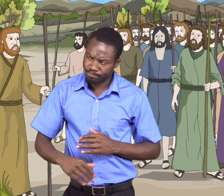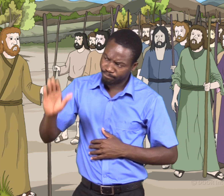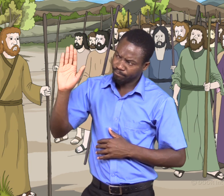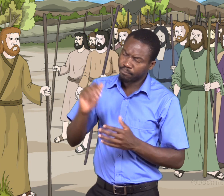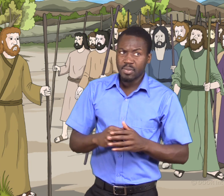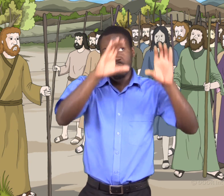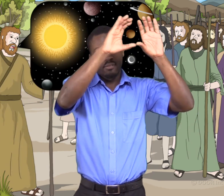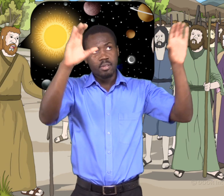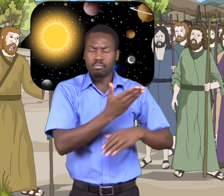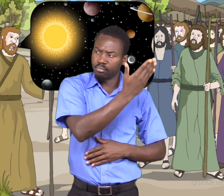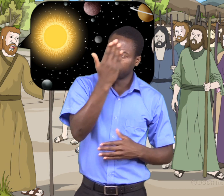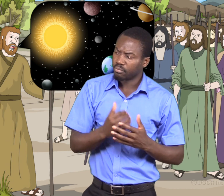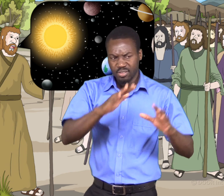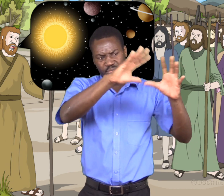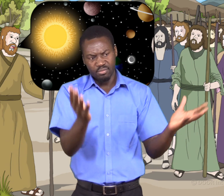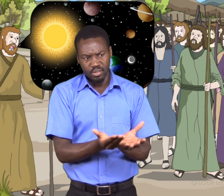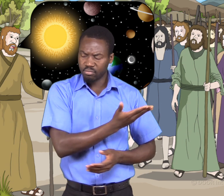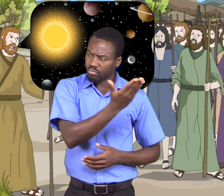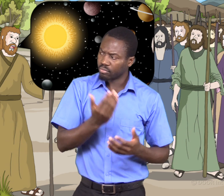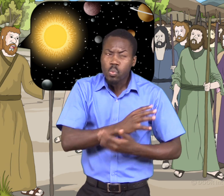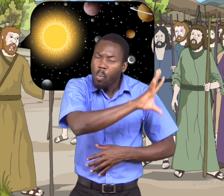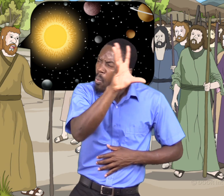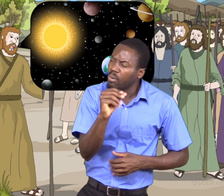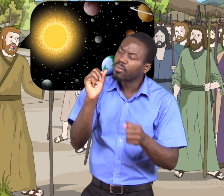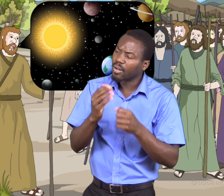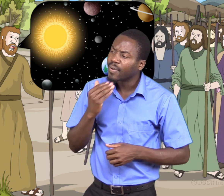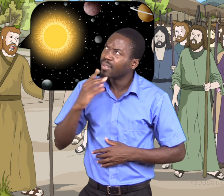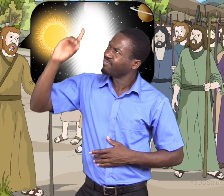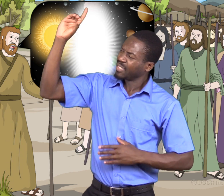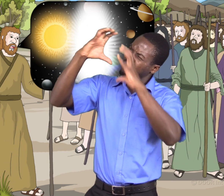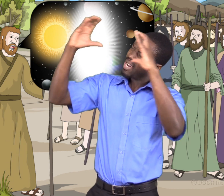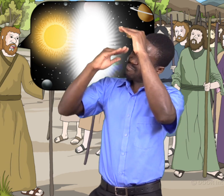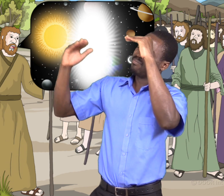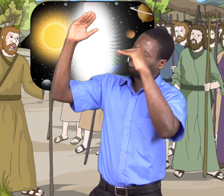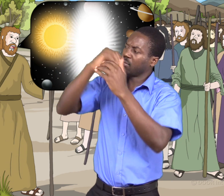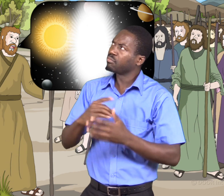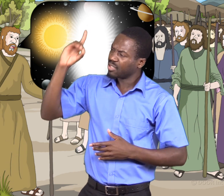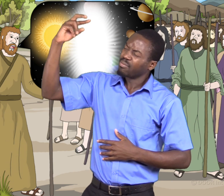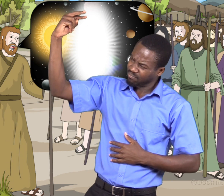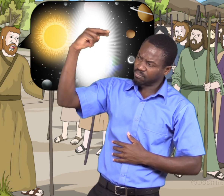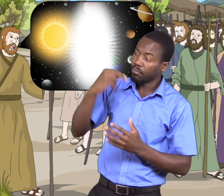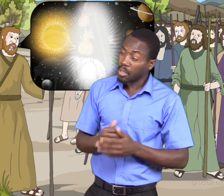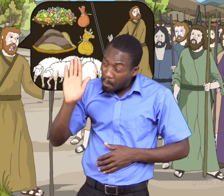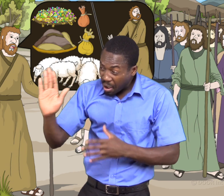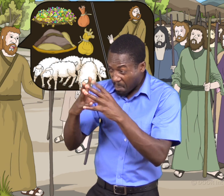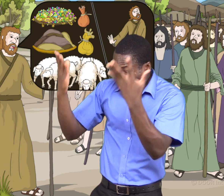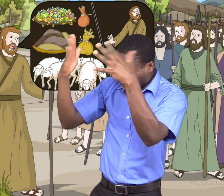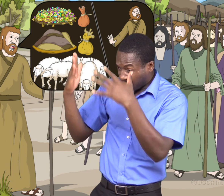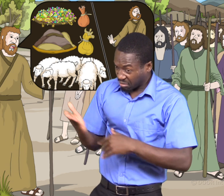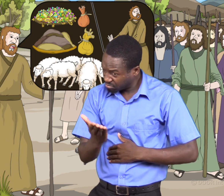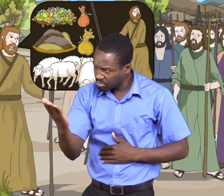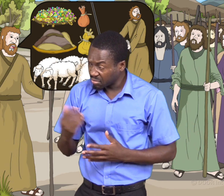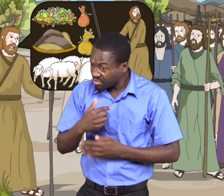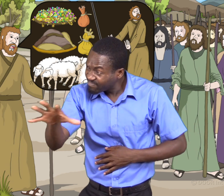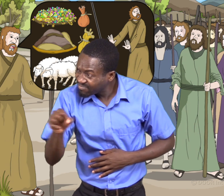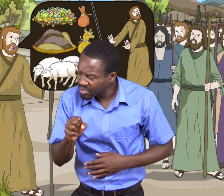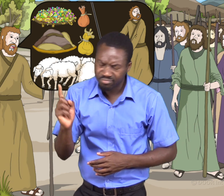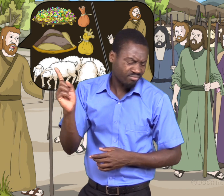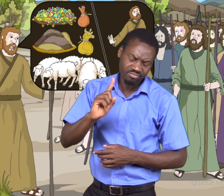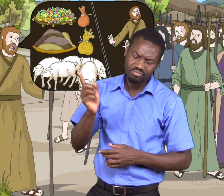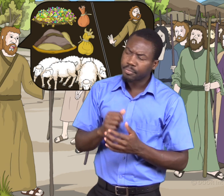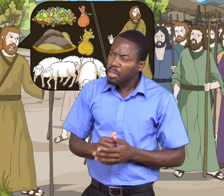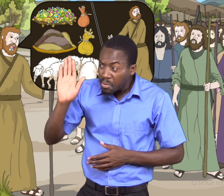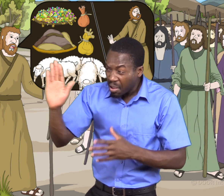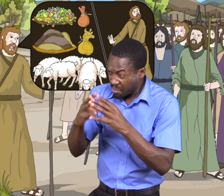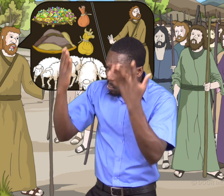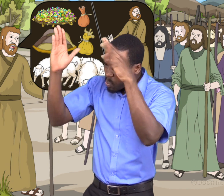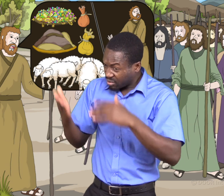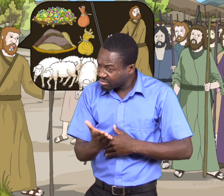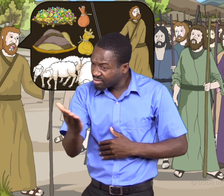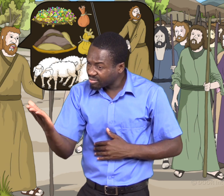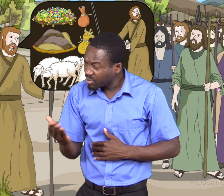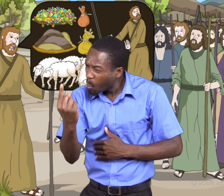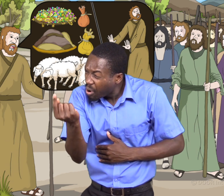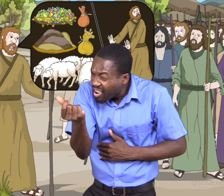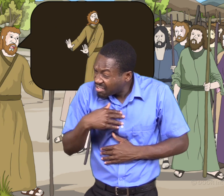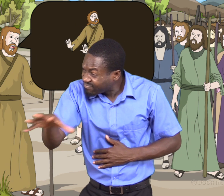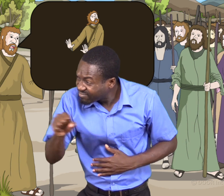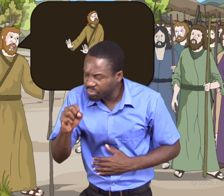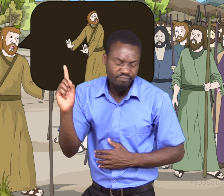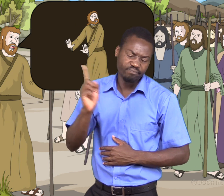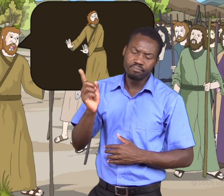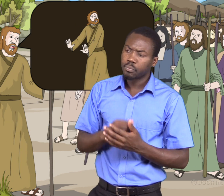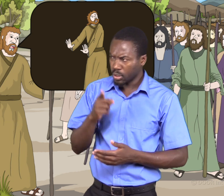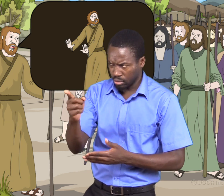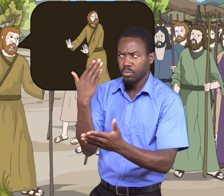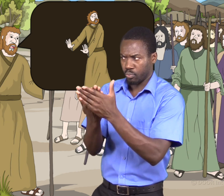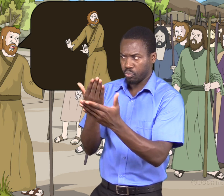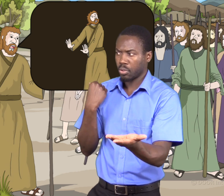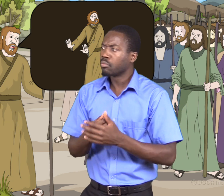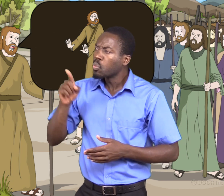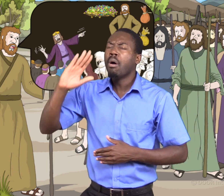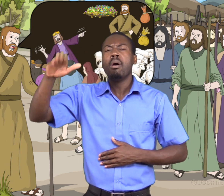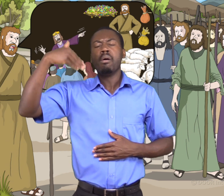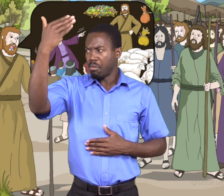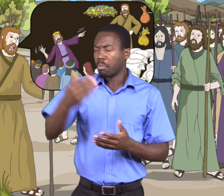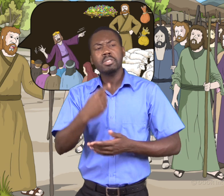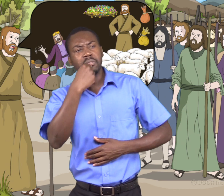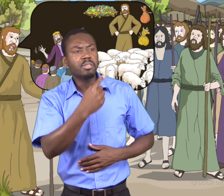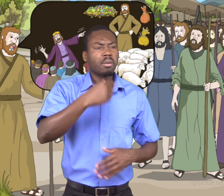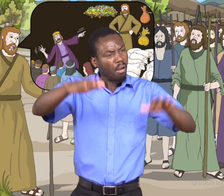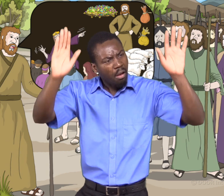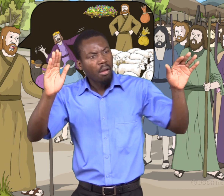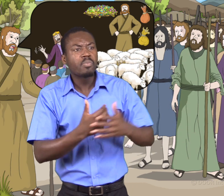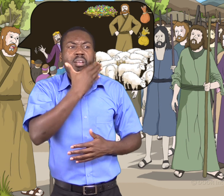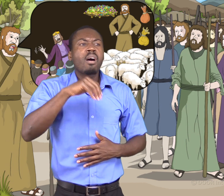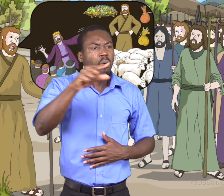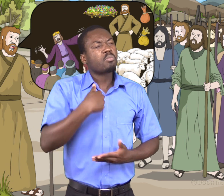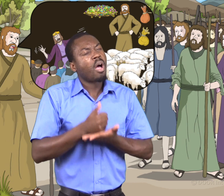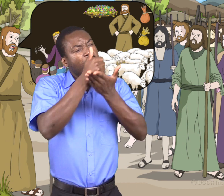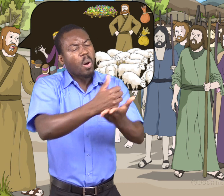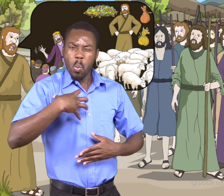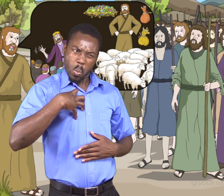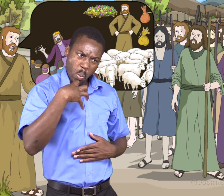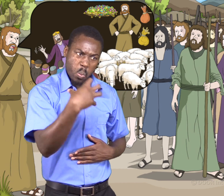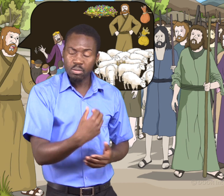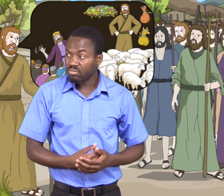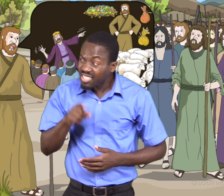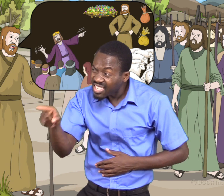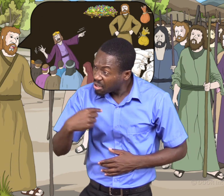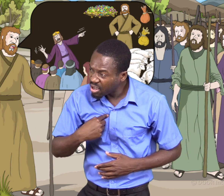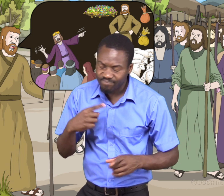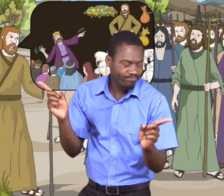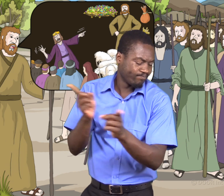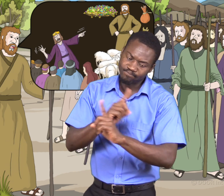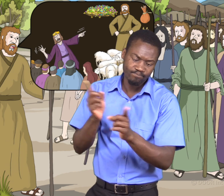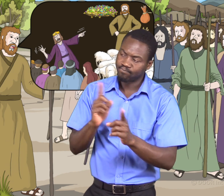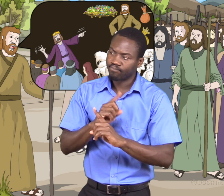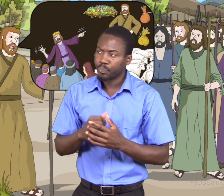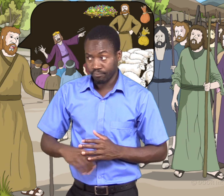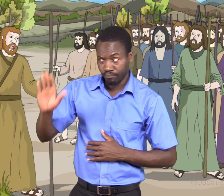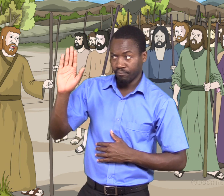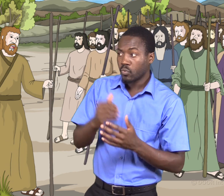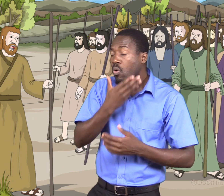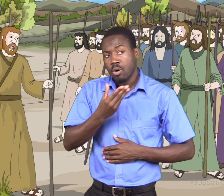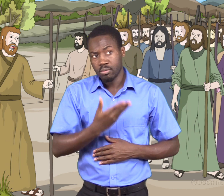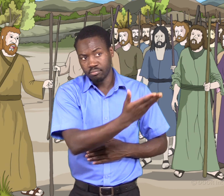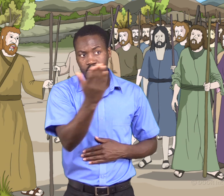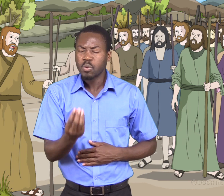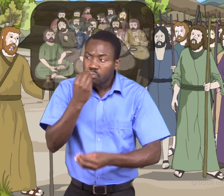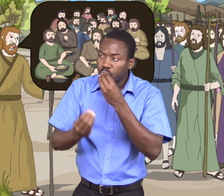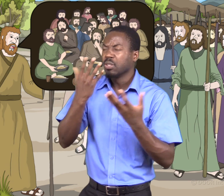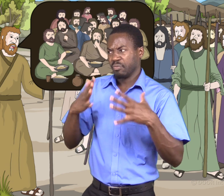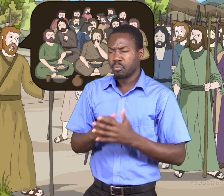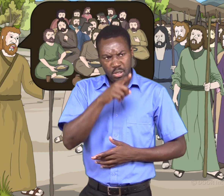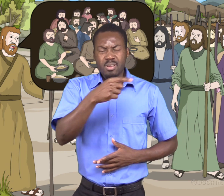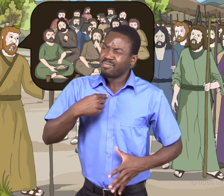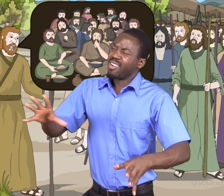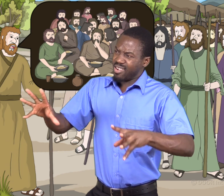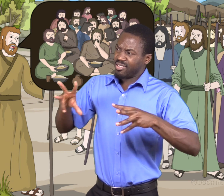But Abram replied to the king of Sodom, “I have raised my hand to the LORD God Most High, Creator of heaven and earth, that I will not accept even a thread, or a strap of a sandal, or anything that belongs to you, lest you should say, ‘I have made Abram rich.’